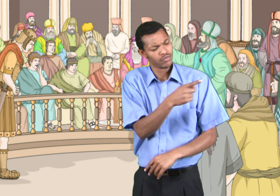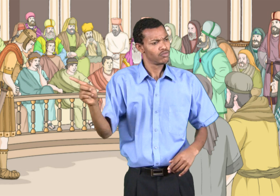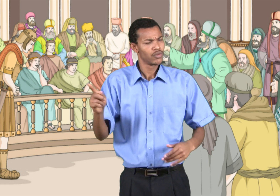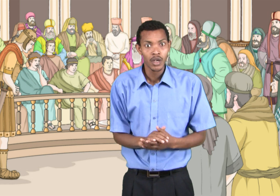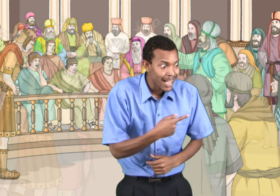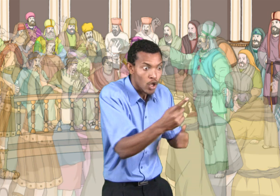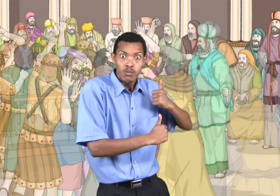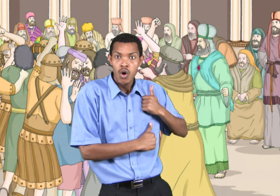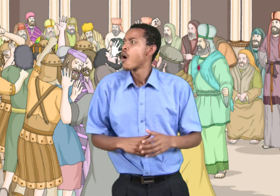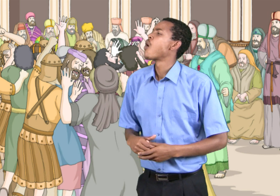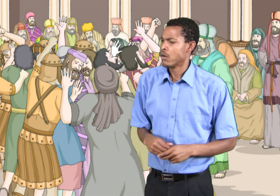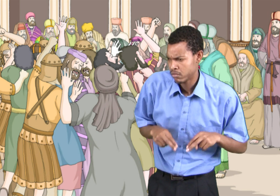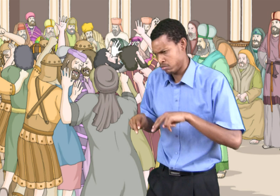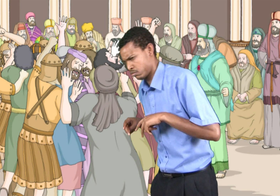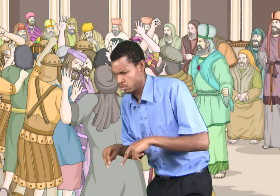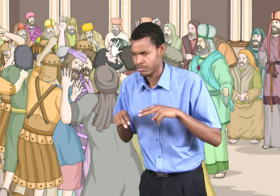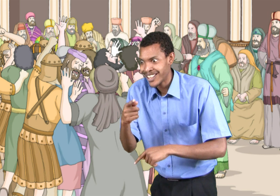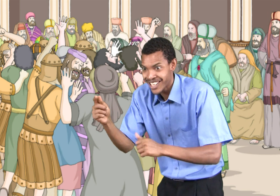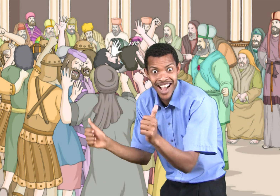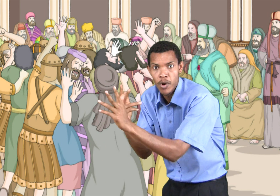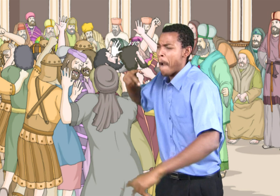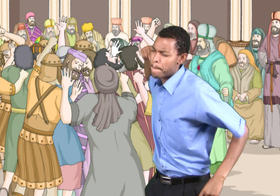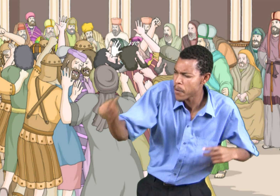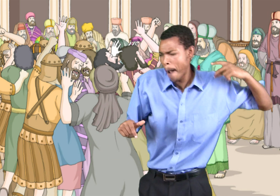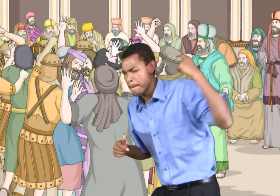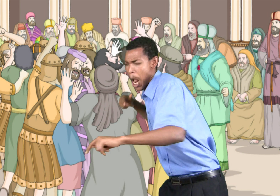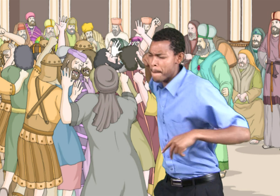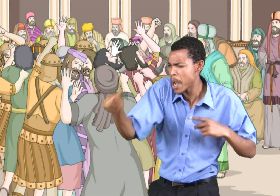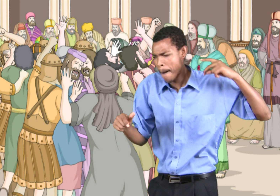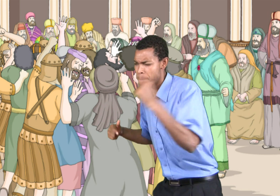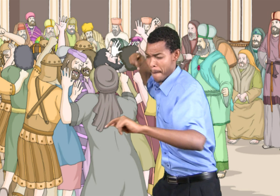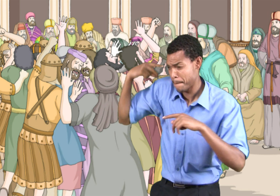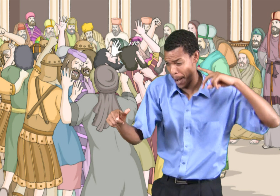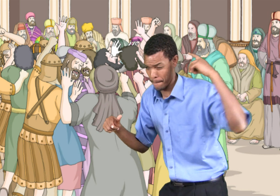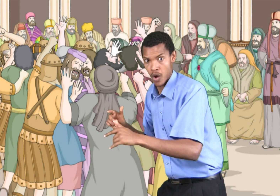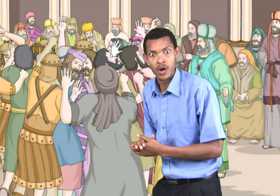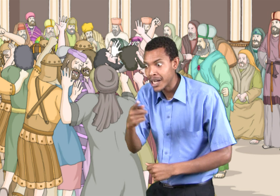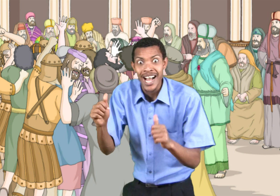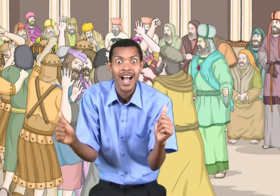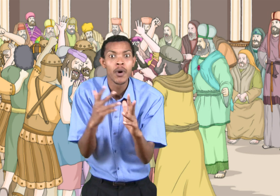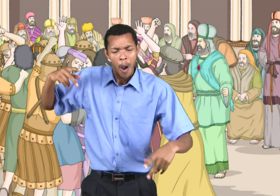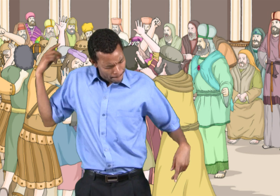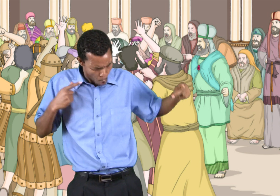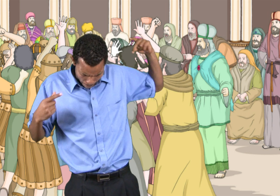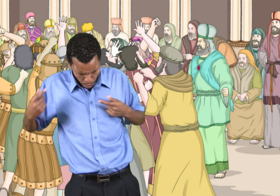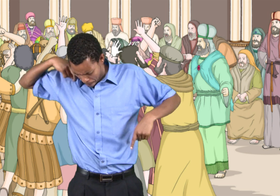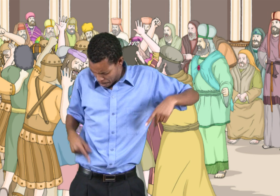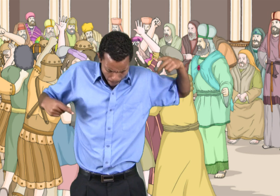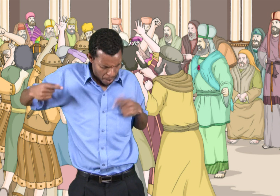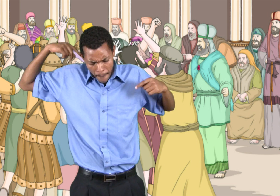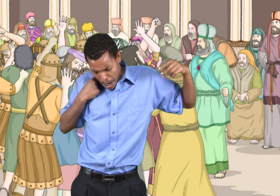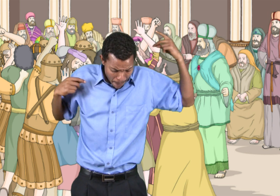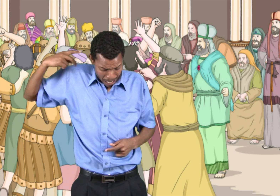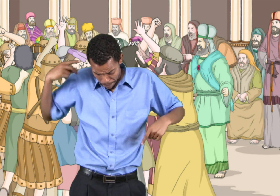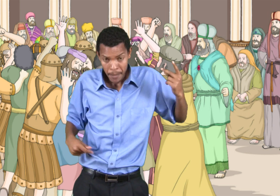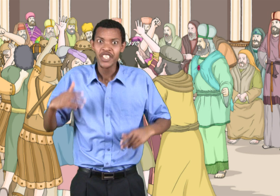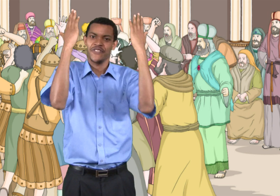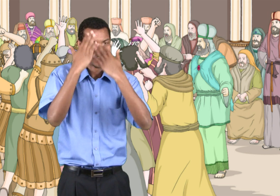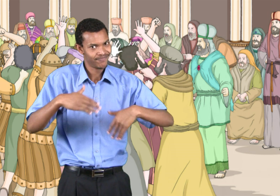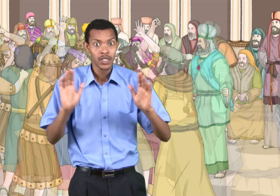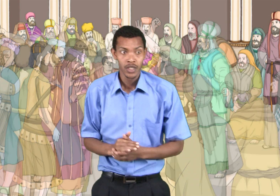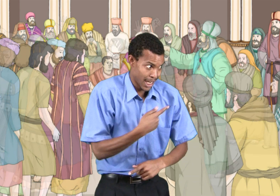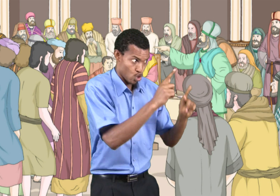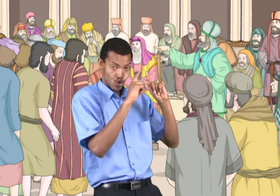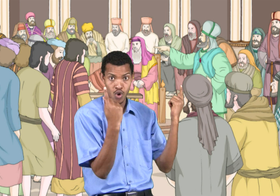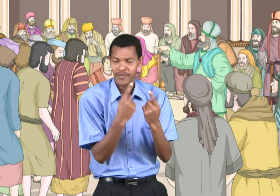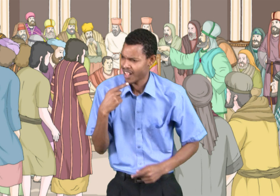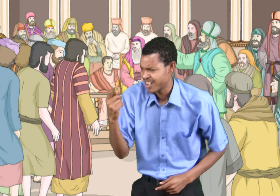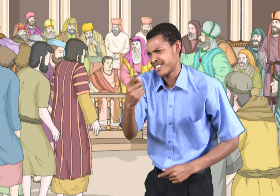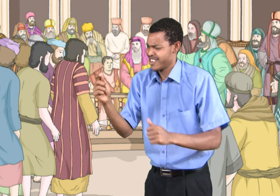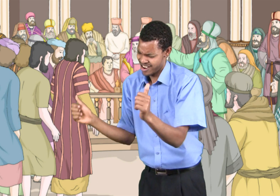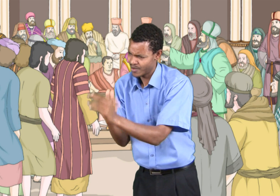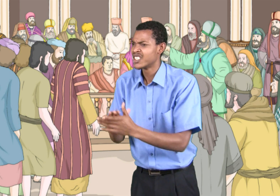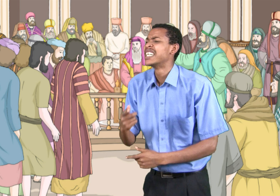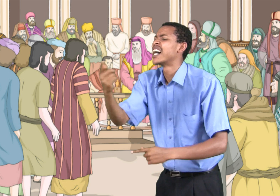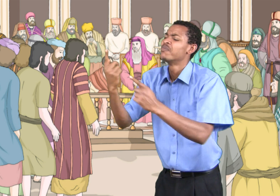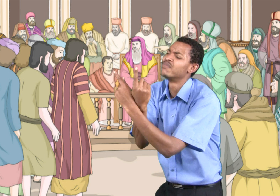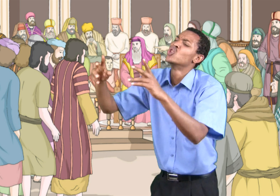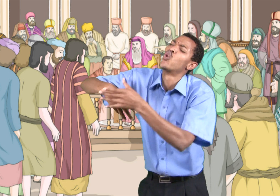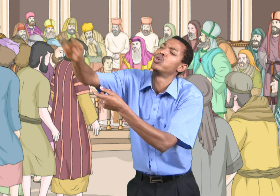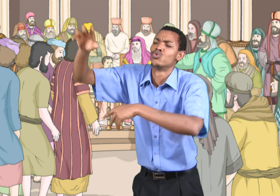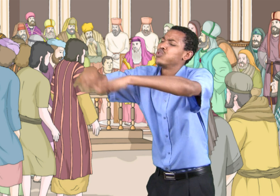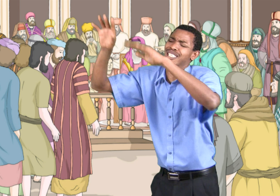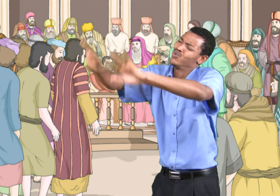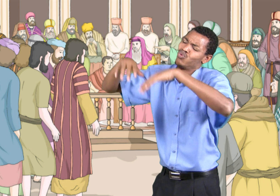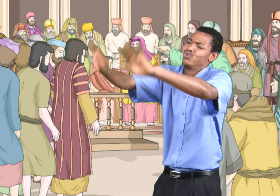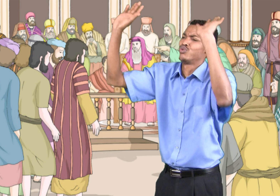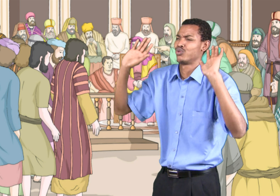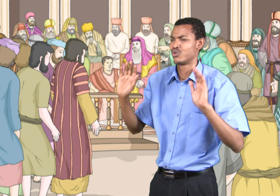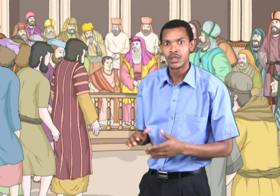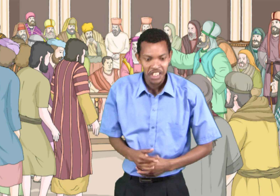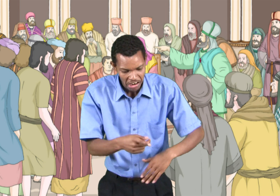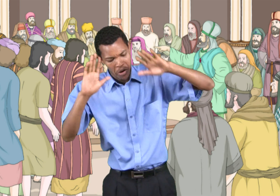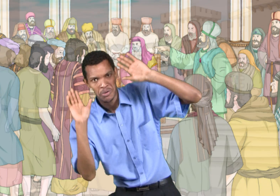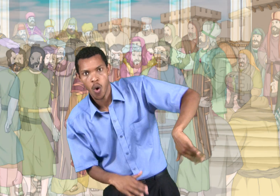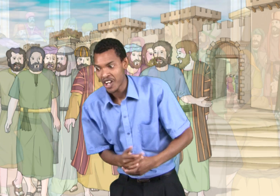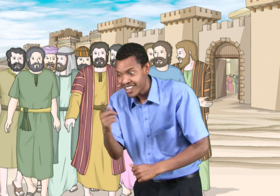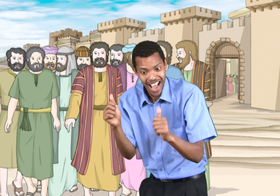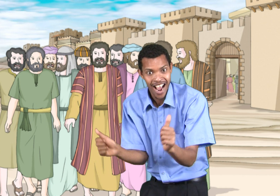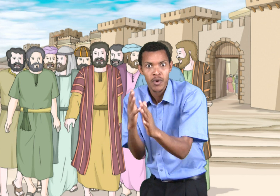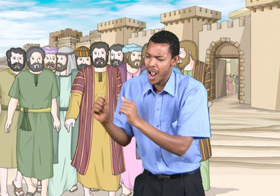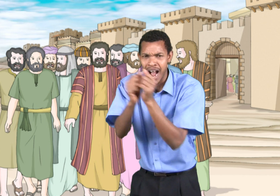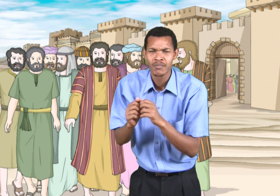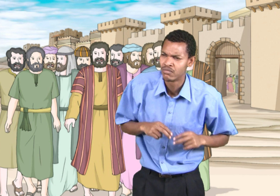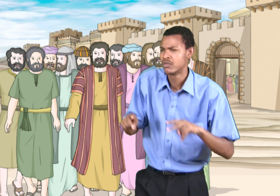They called the apostles in and had them flogged. Then they ordered them not to speak in the name of Jesus, and released them.